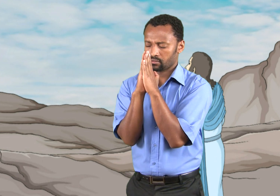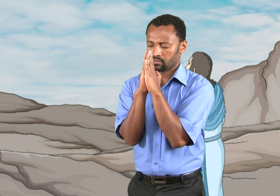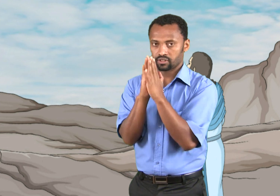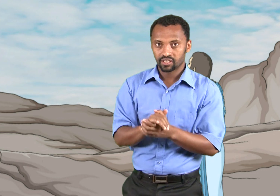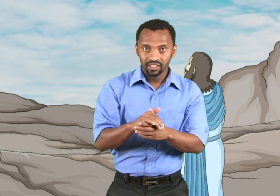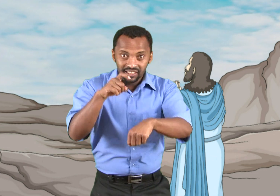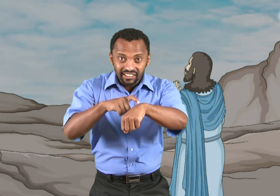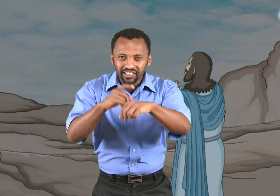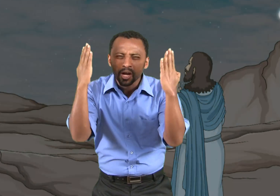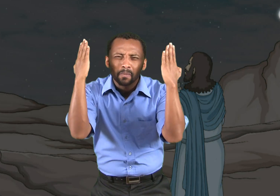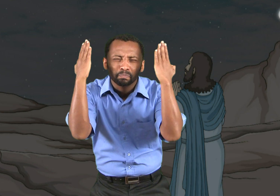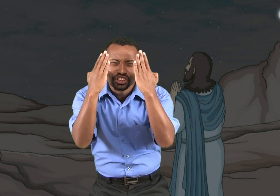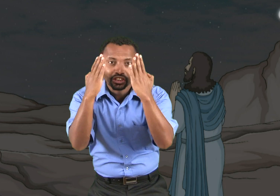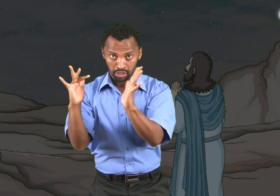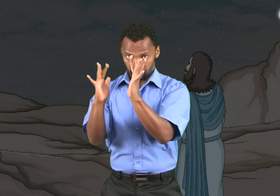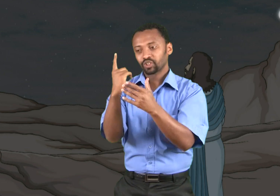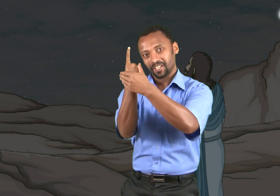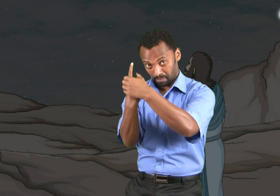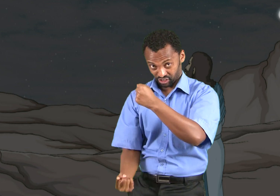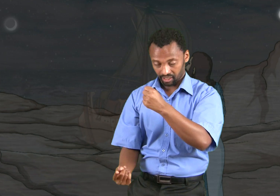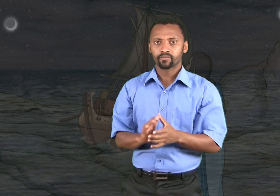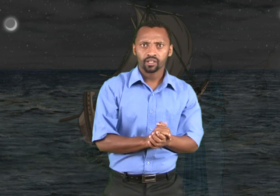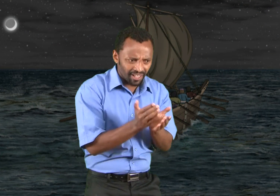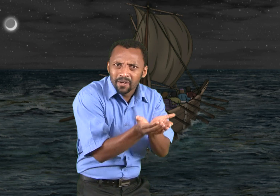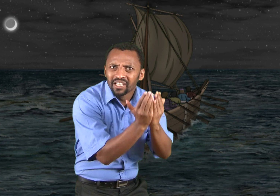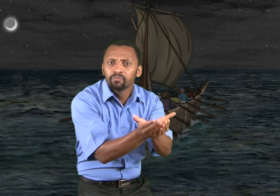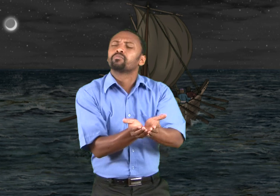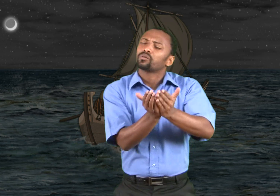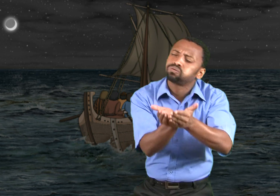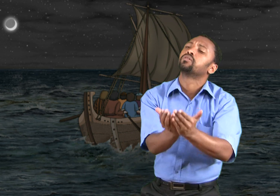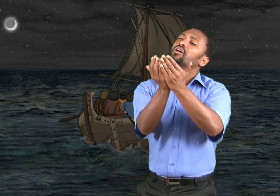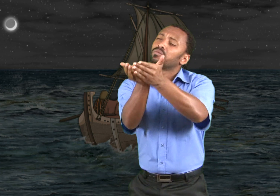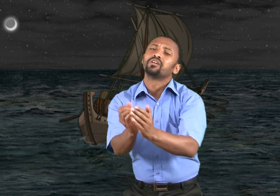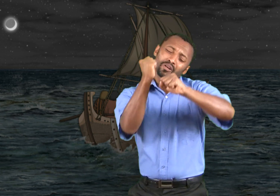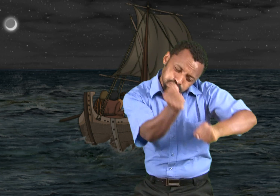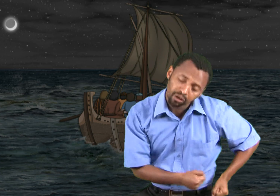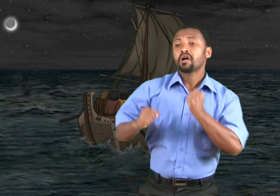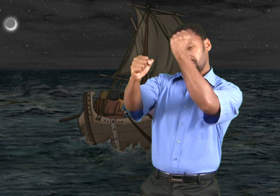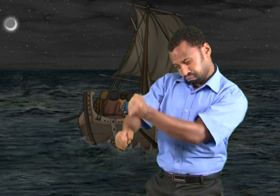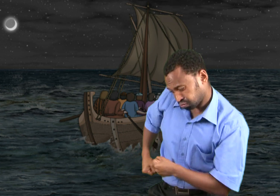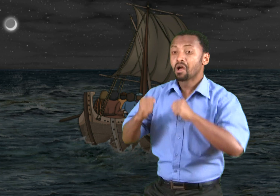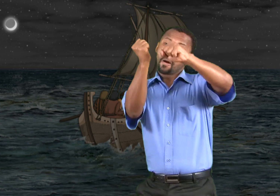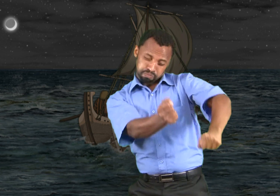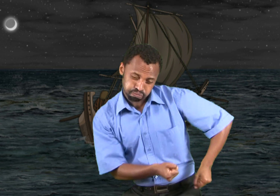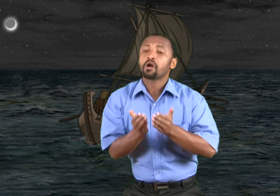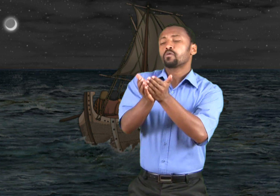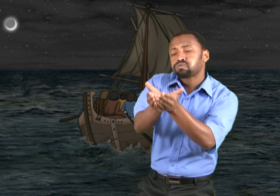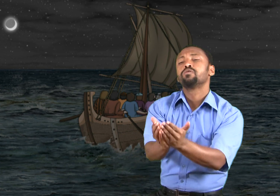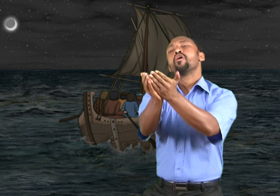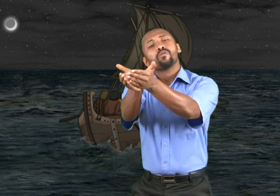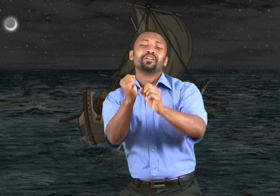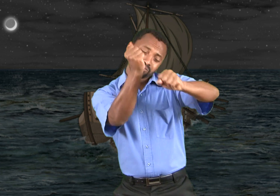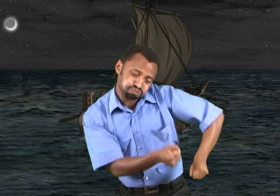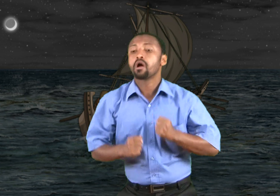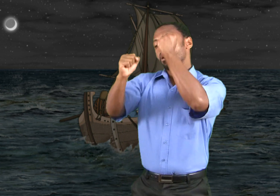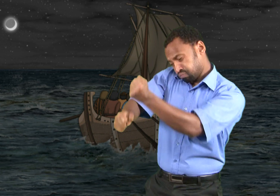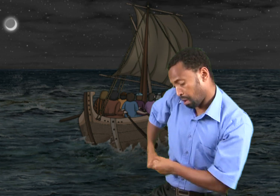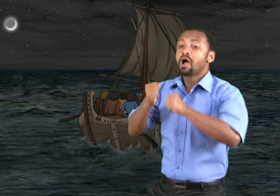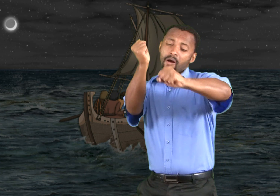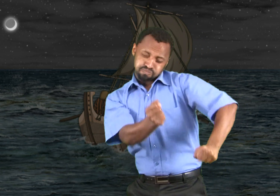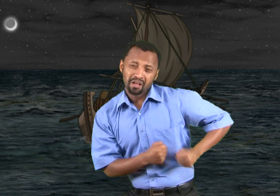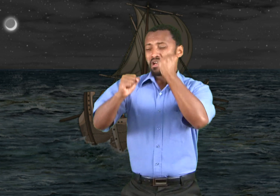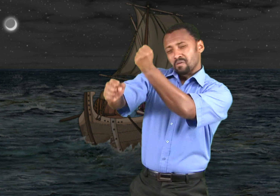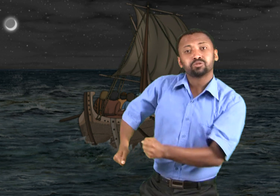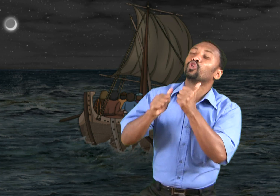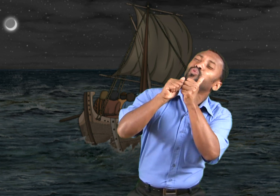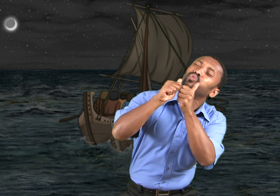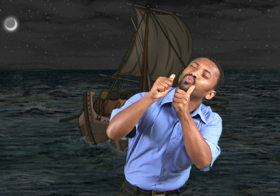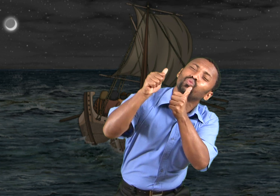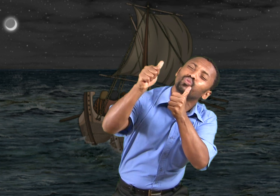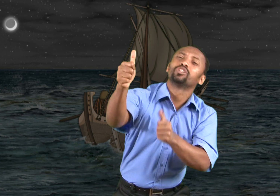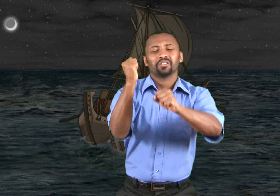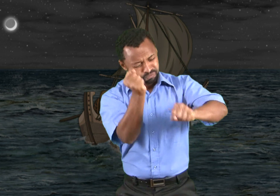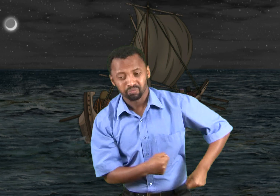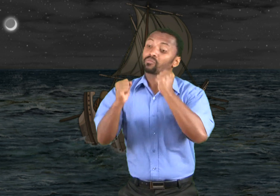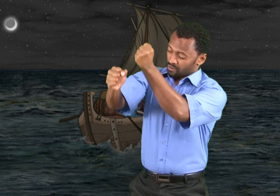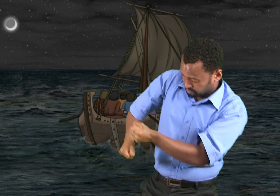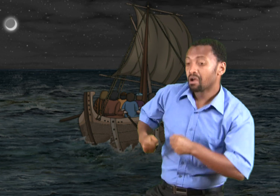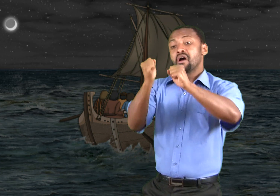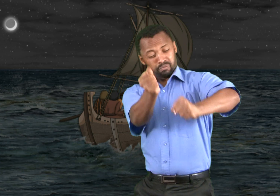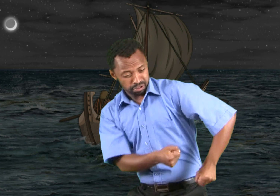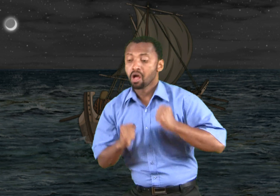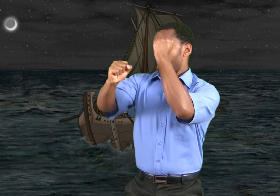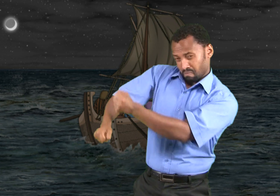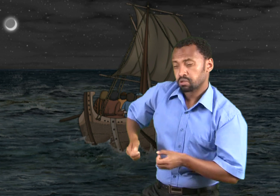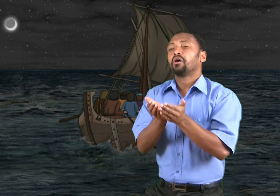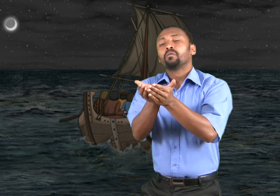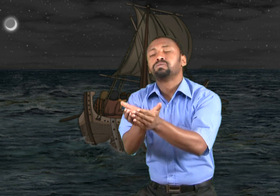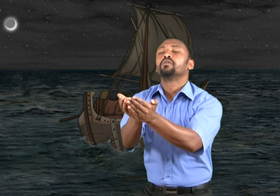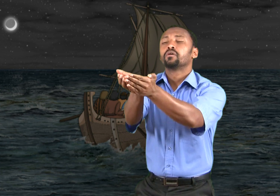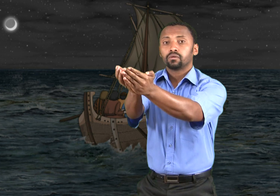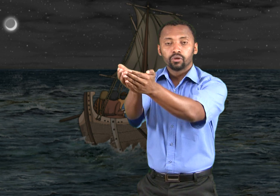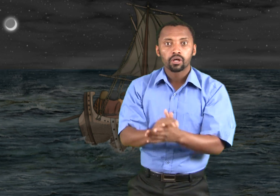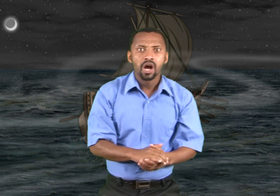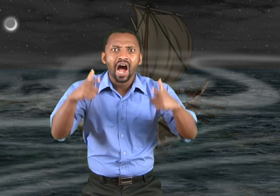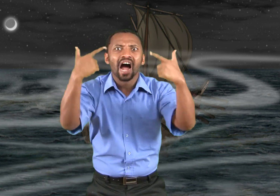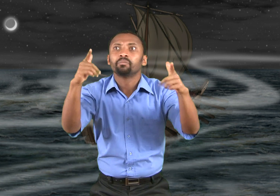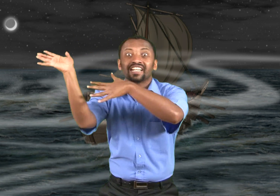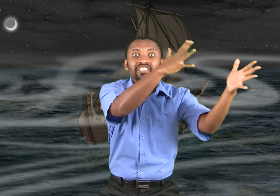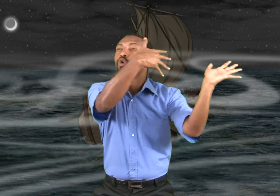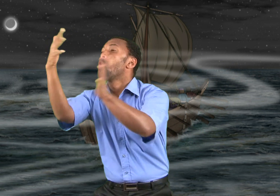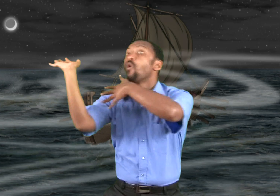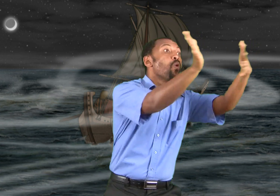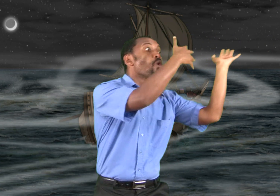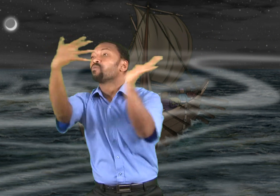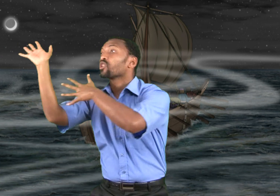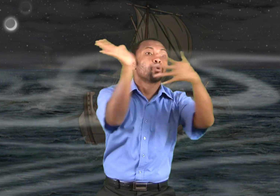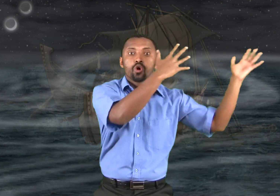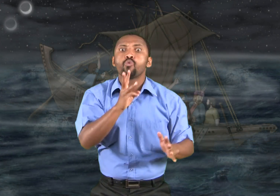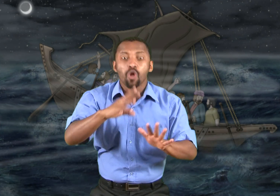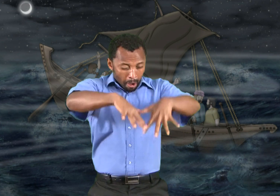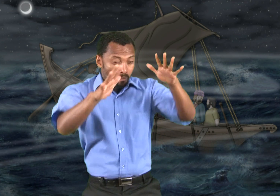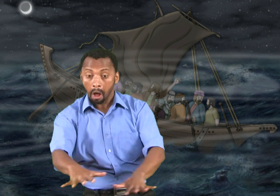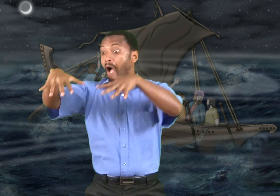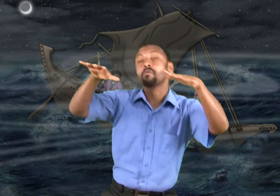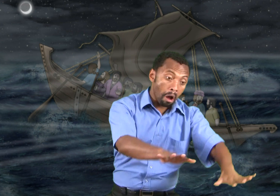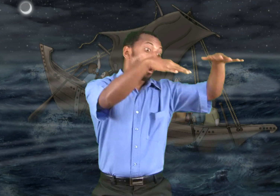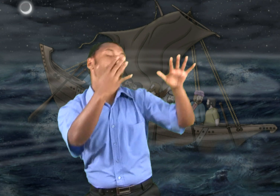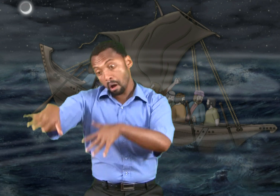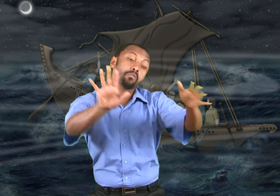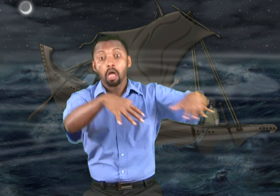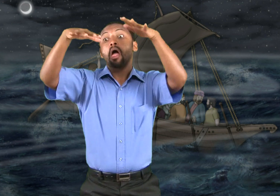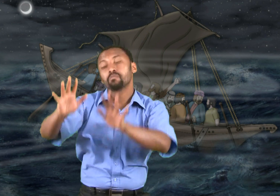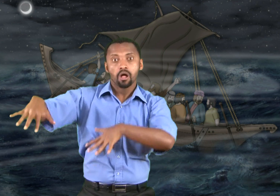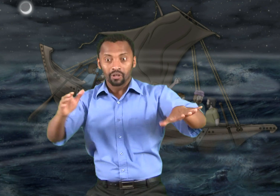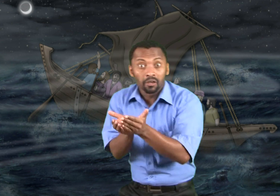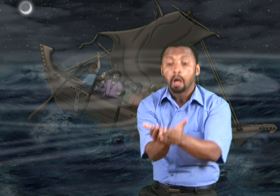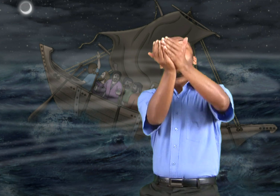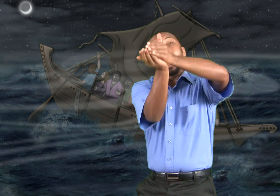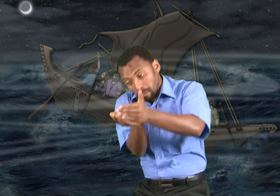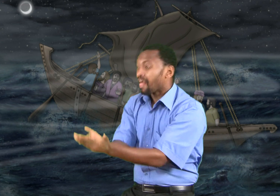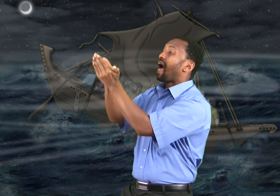When evening came, He was there alone, but the boat was already far from land, buffeted by the waves because the wind was against it.